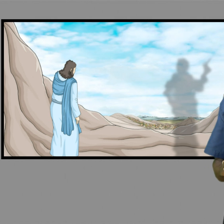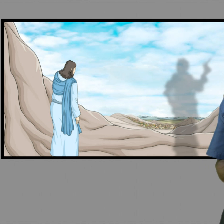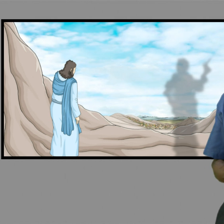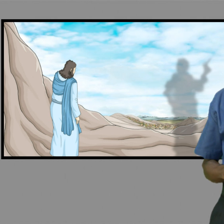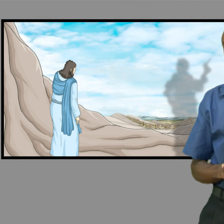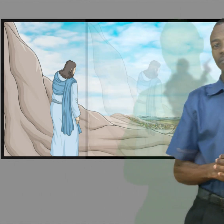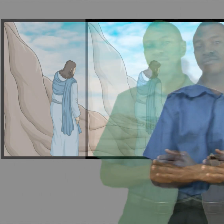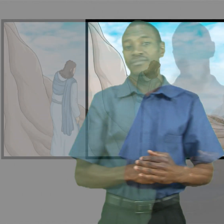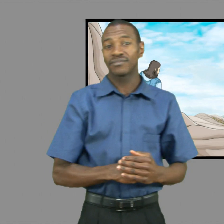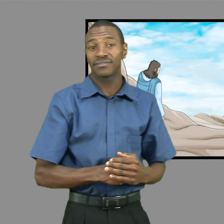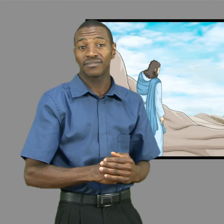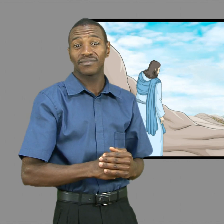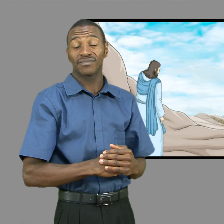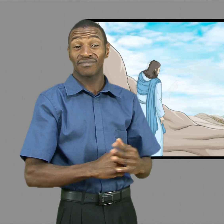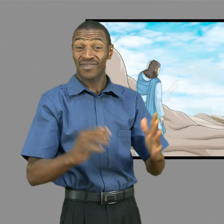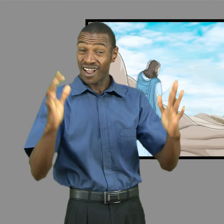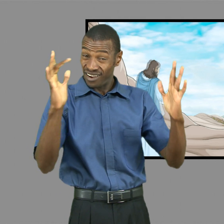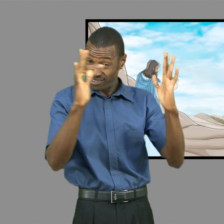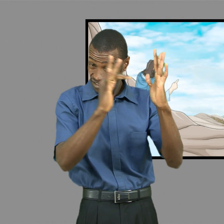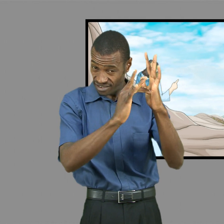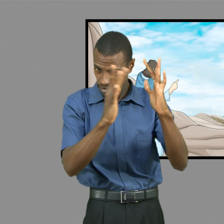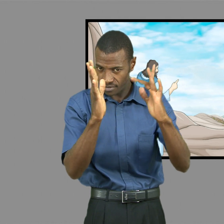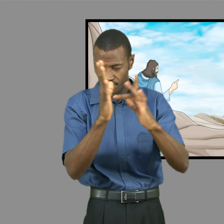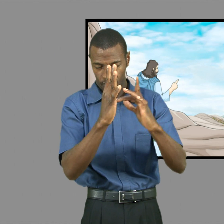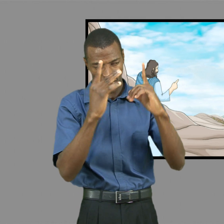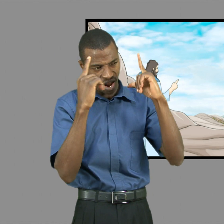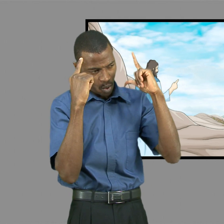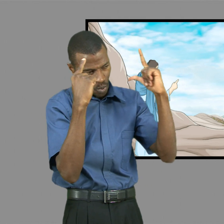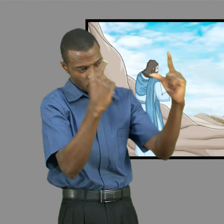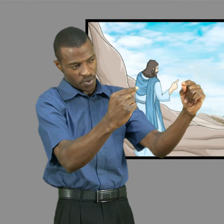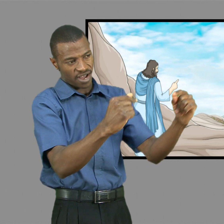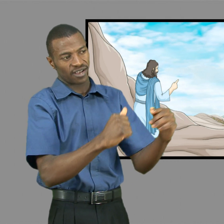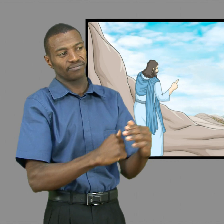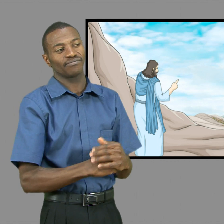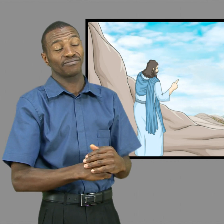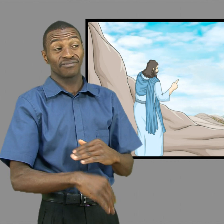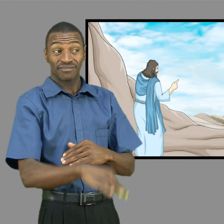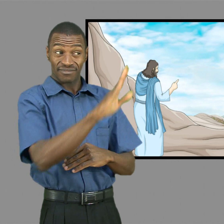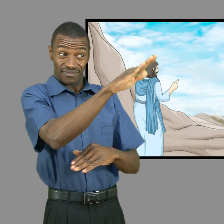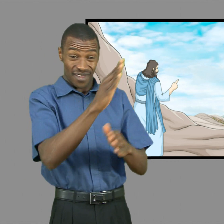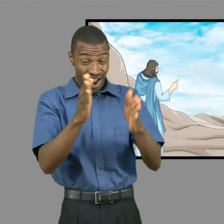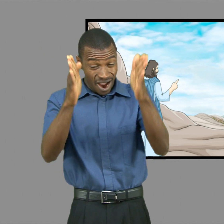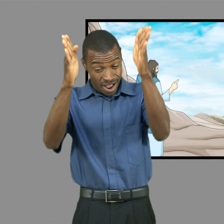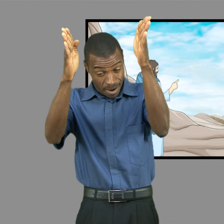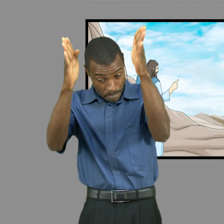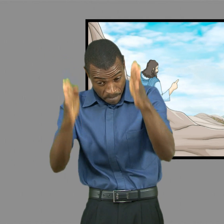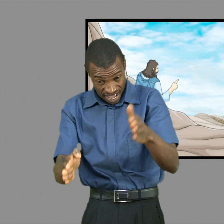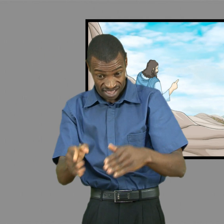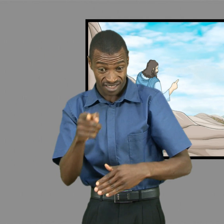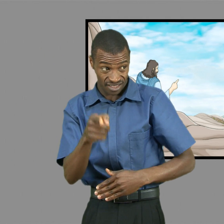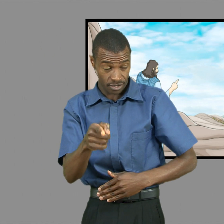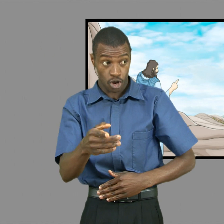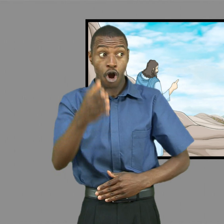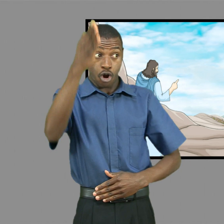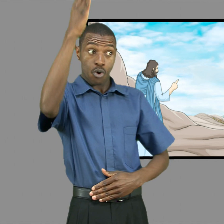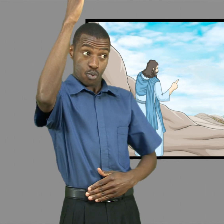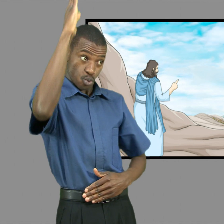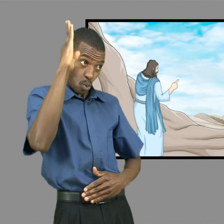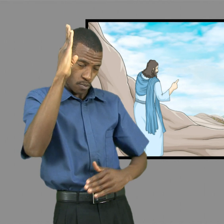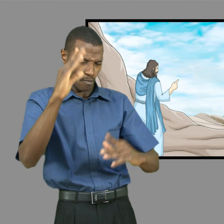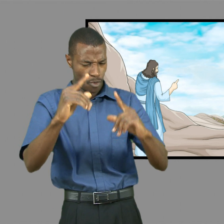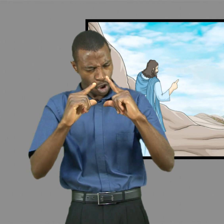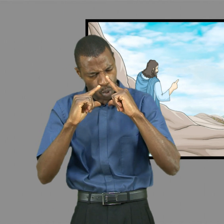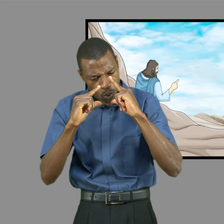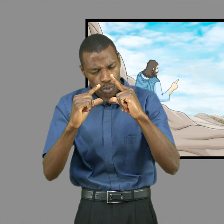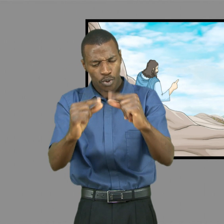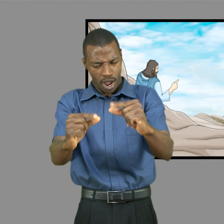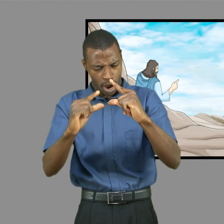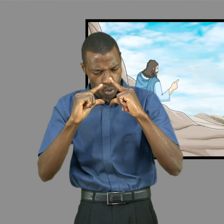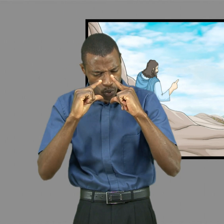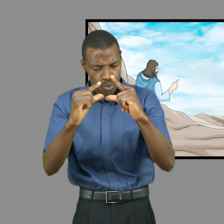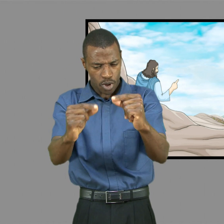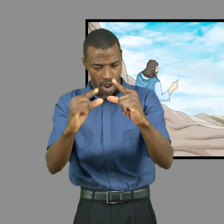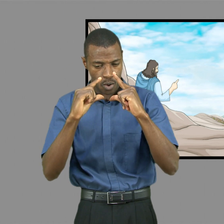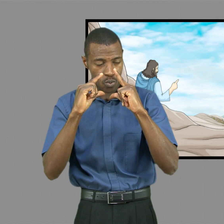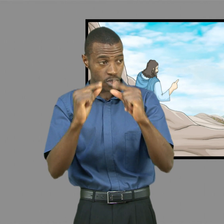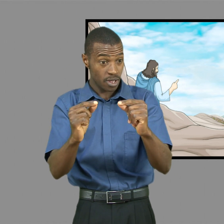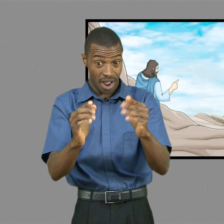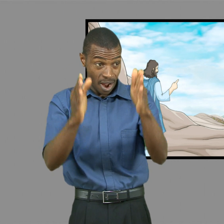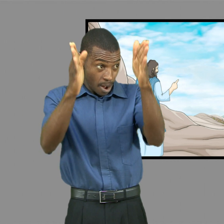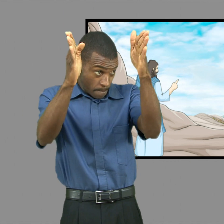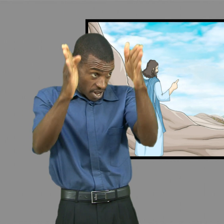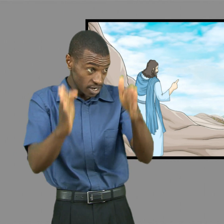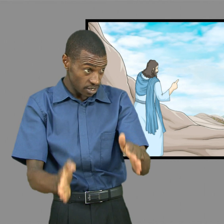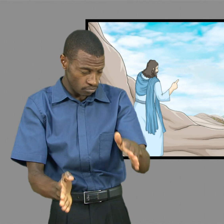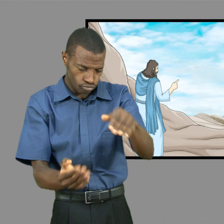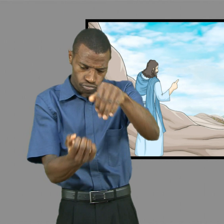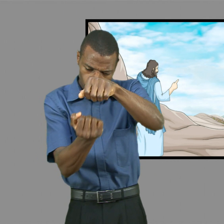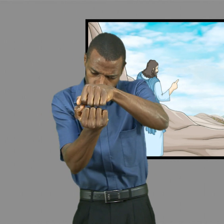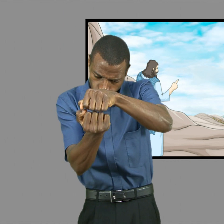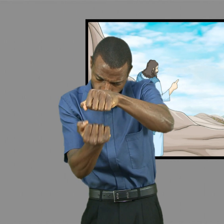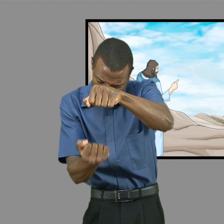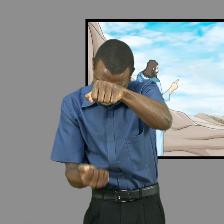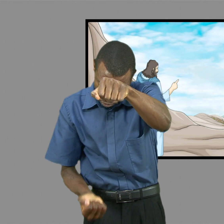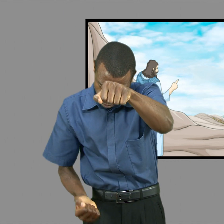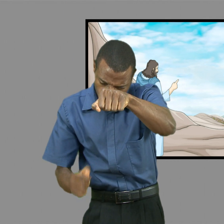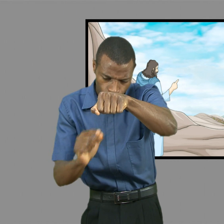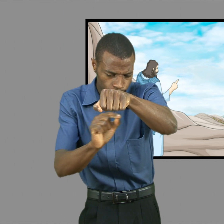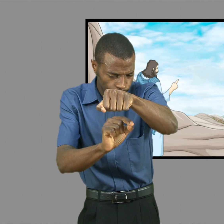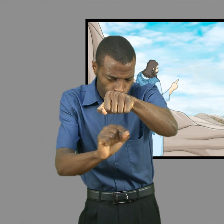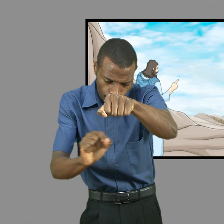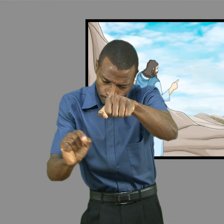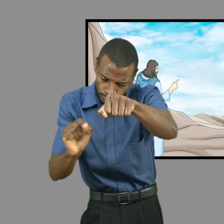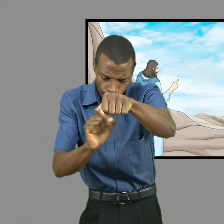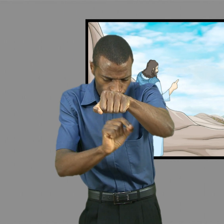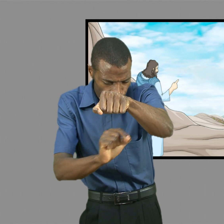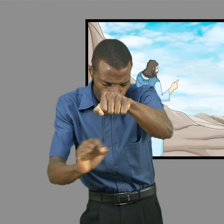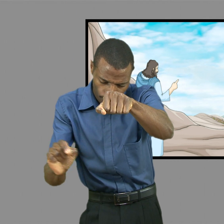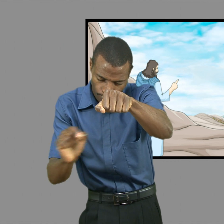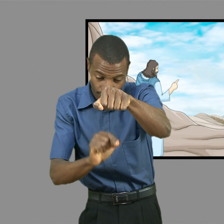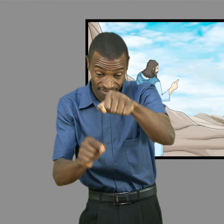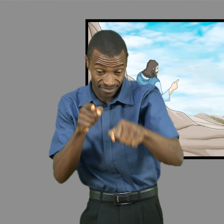“Away from Me, Satan!” Jesus declared.